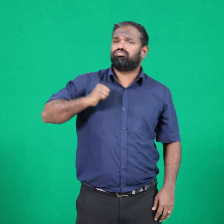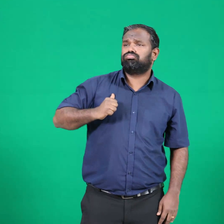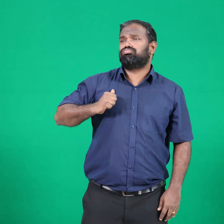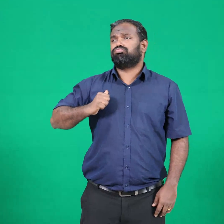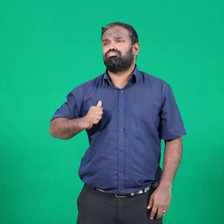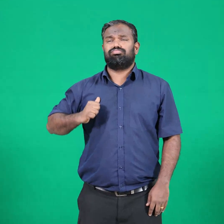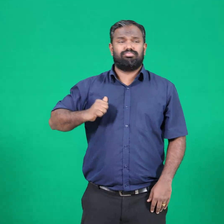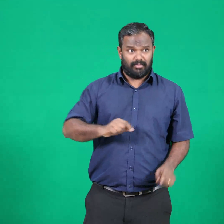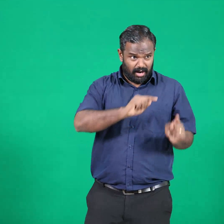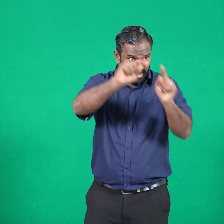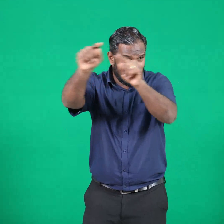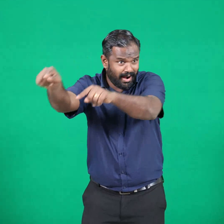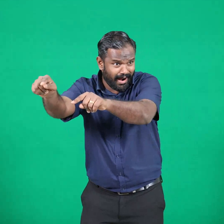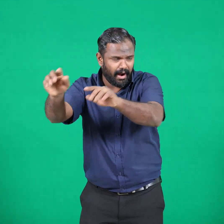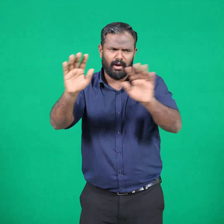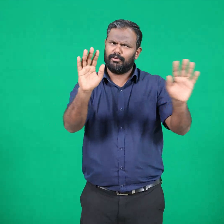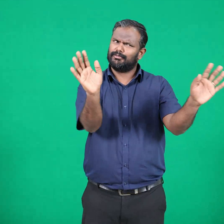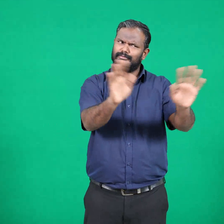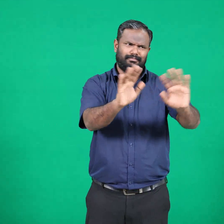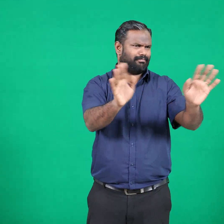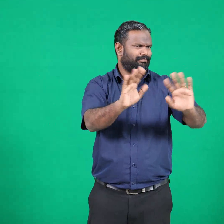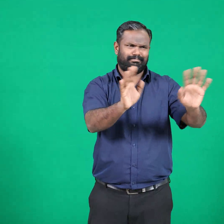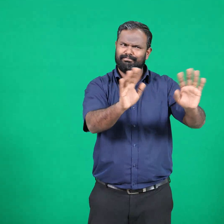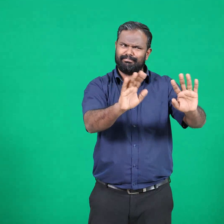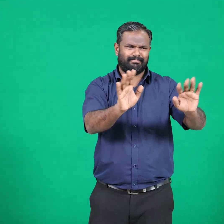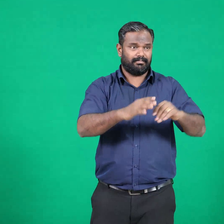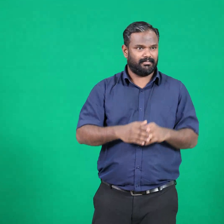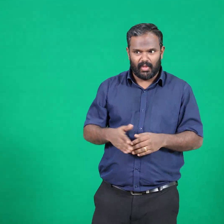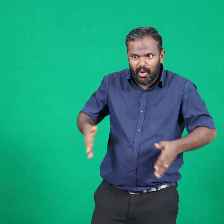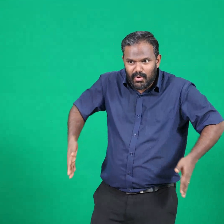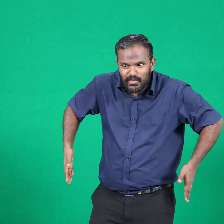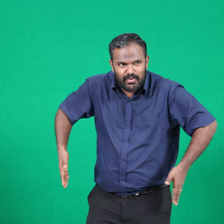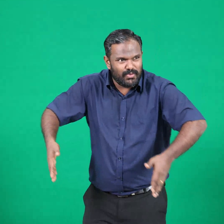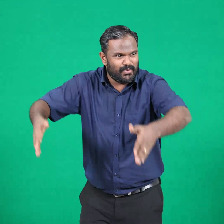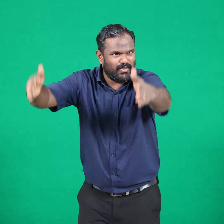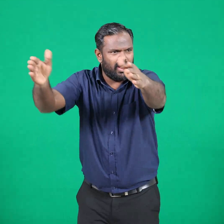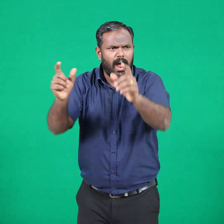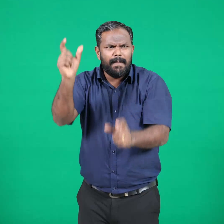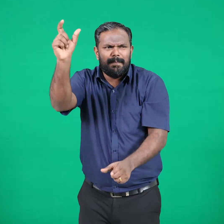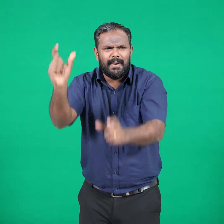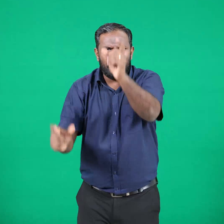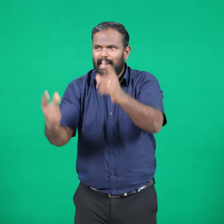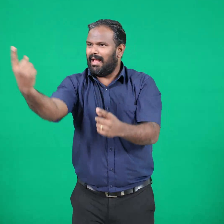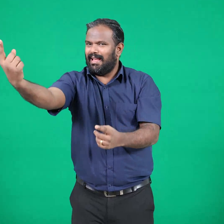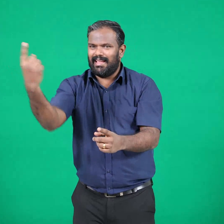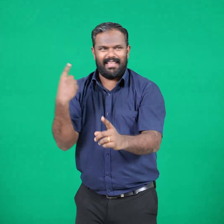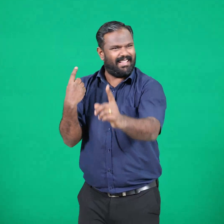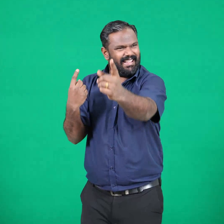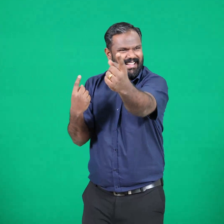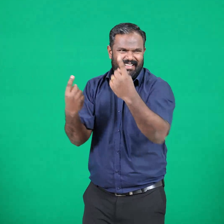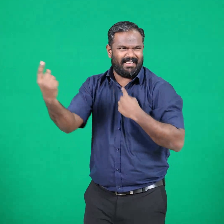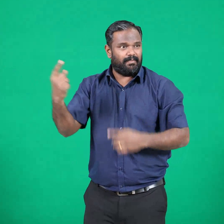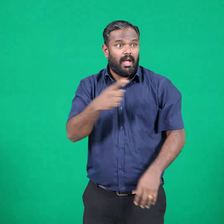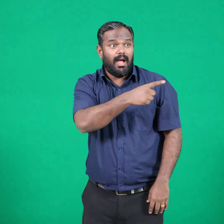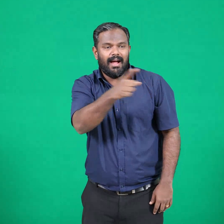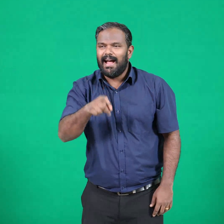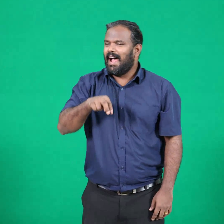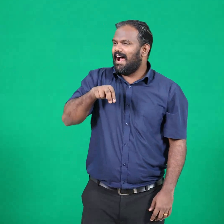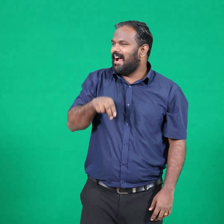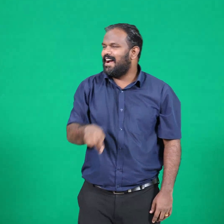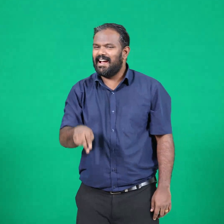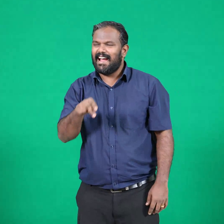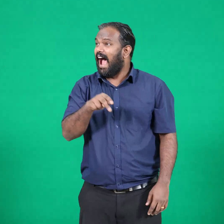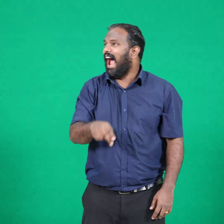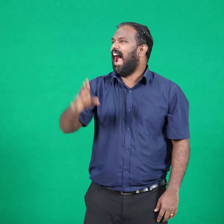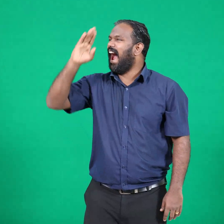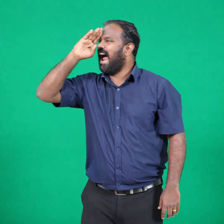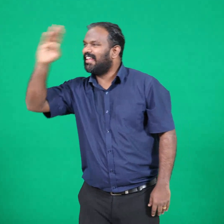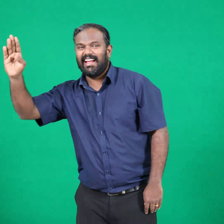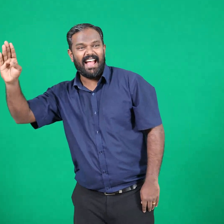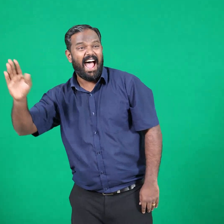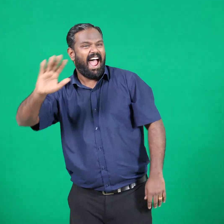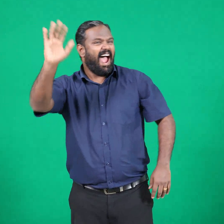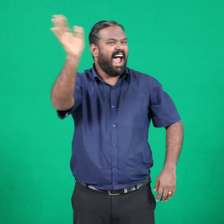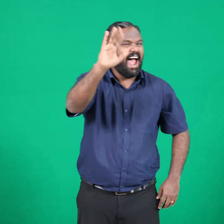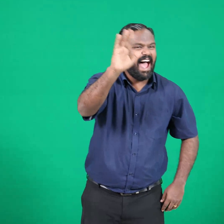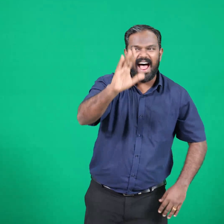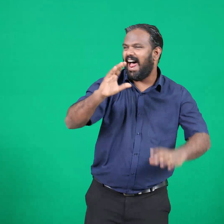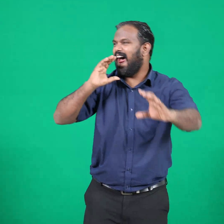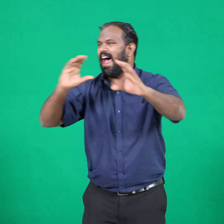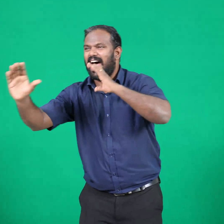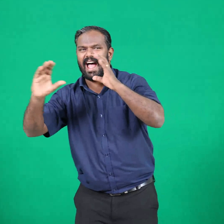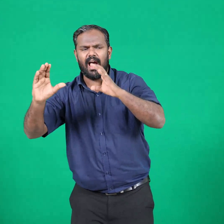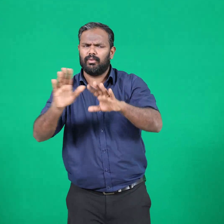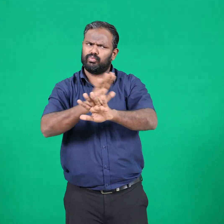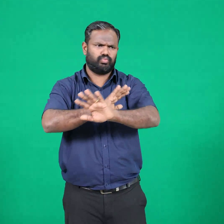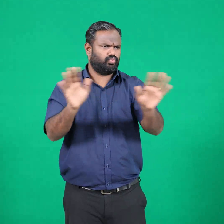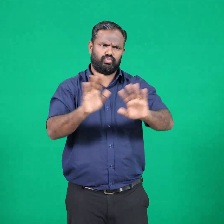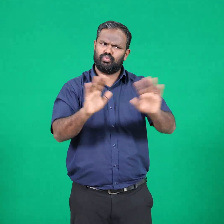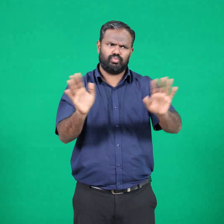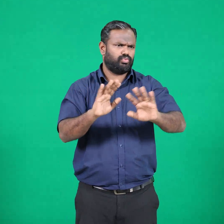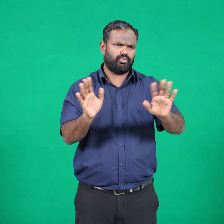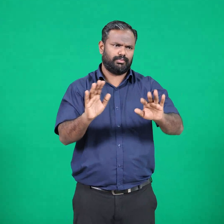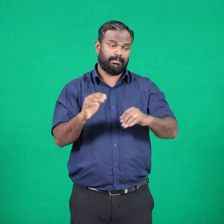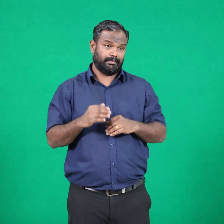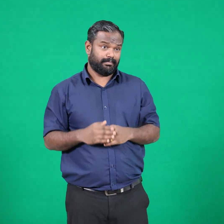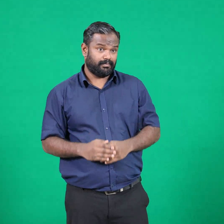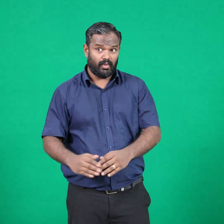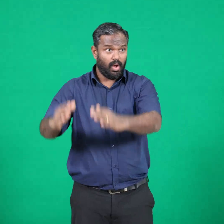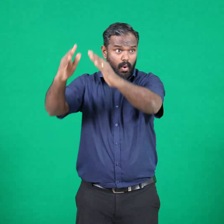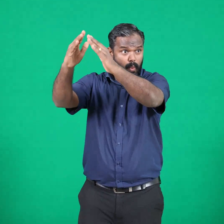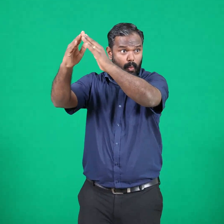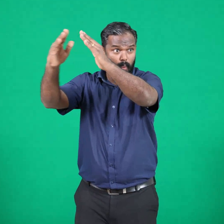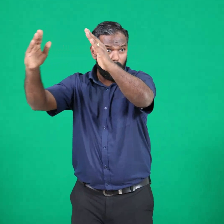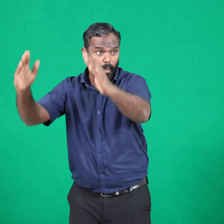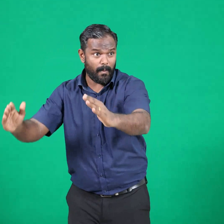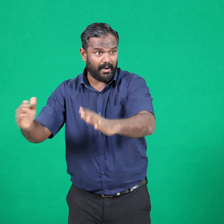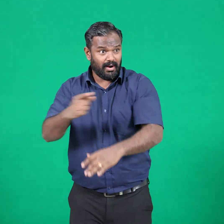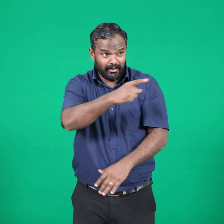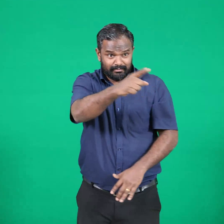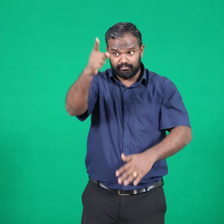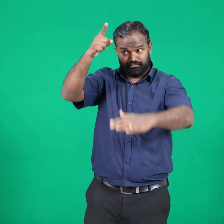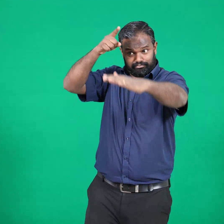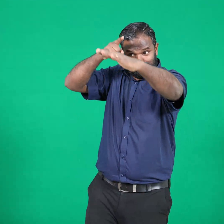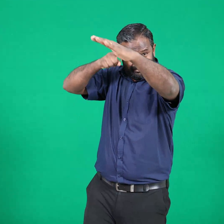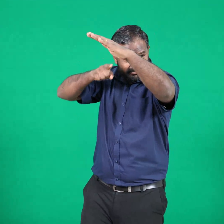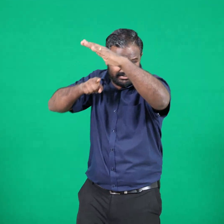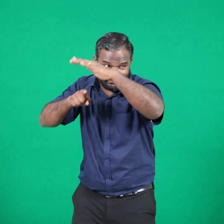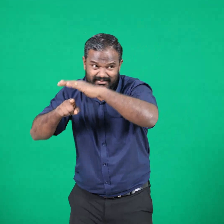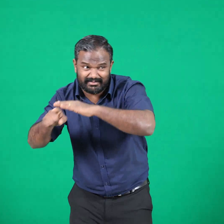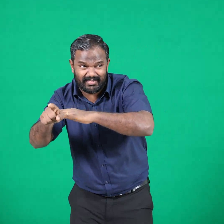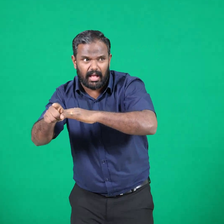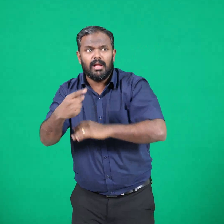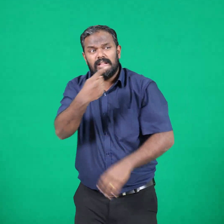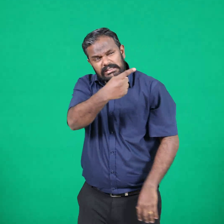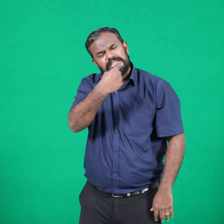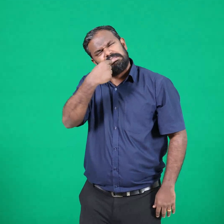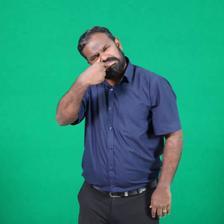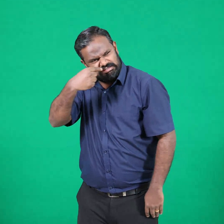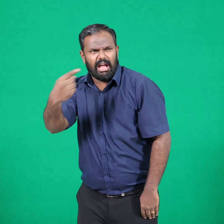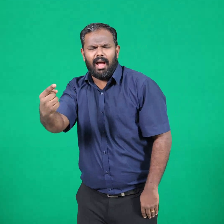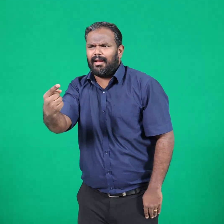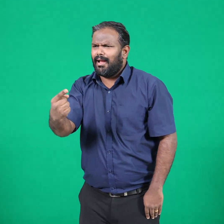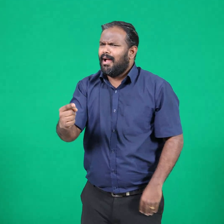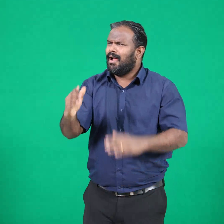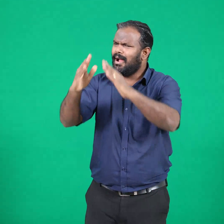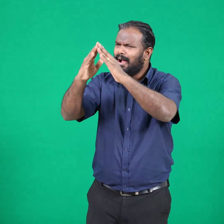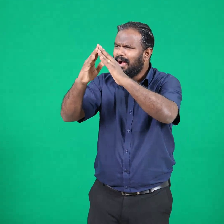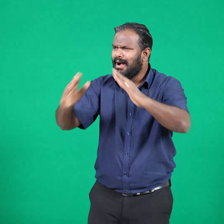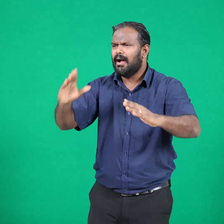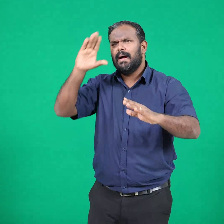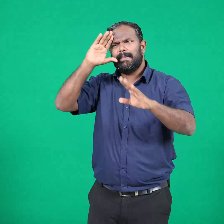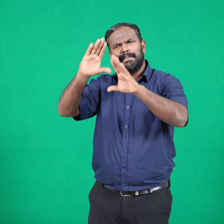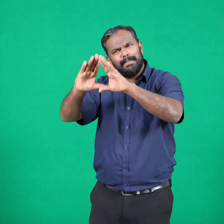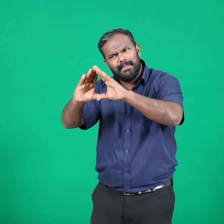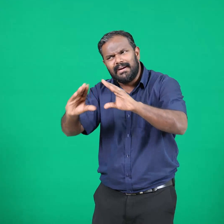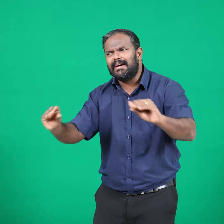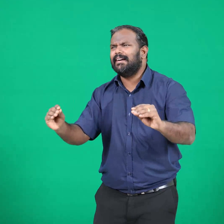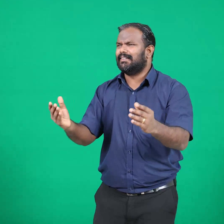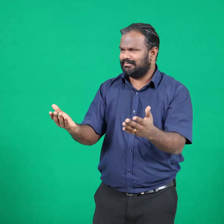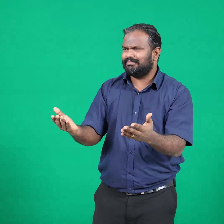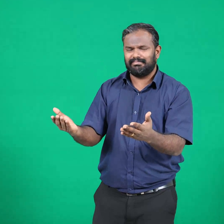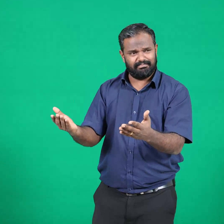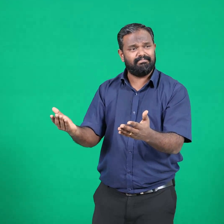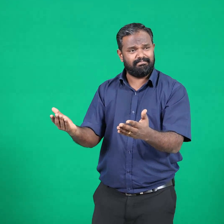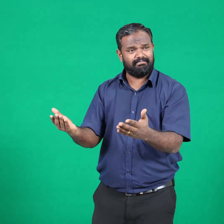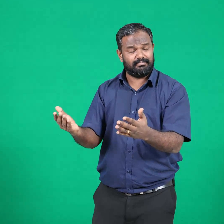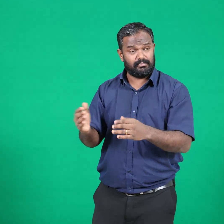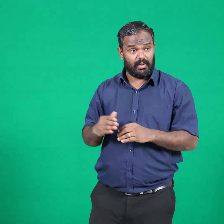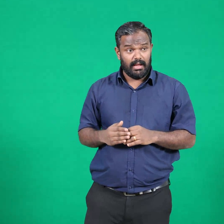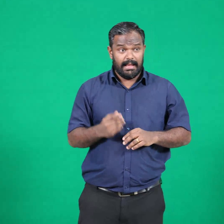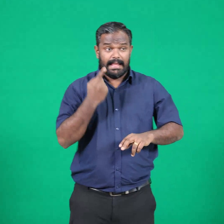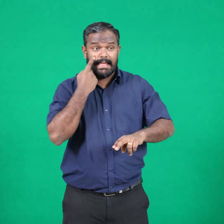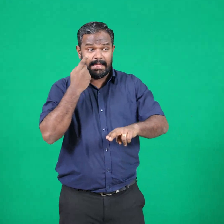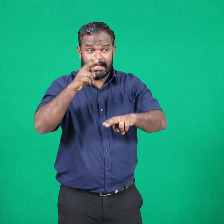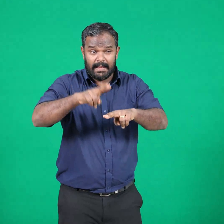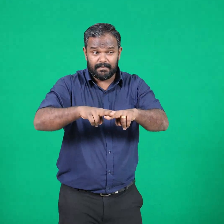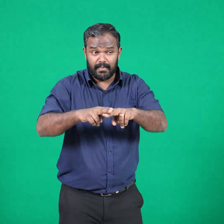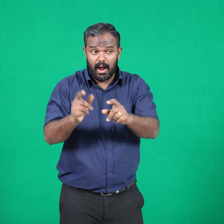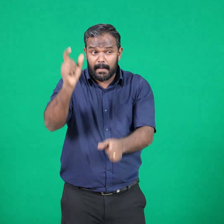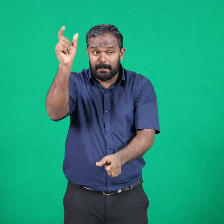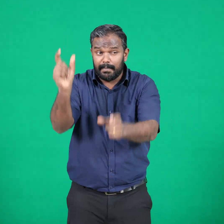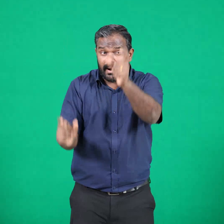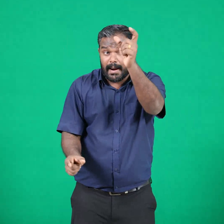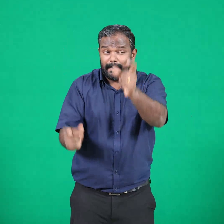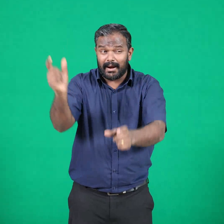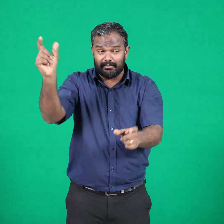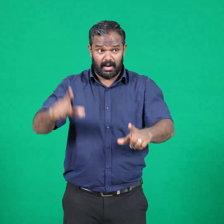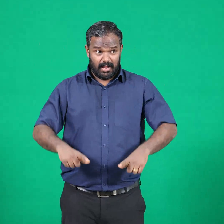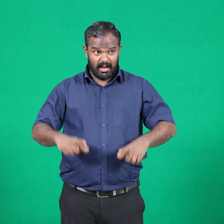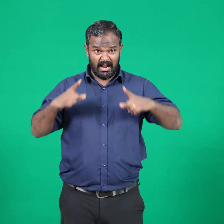Whatever house you enter, begin by saying, ' Peace to this house.'